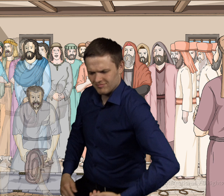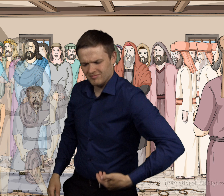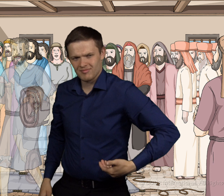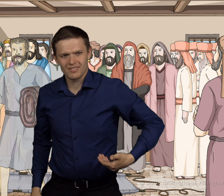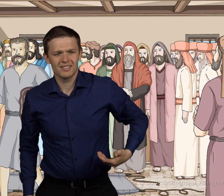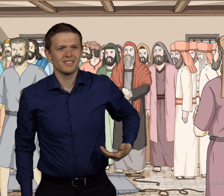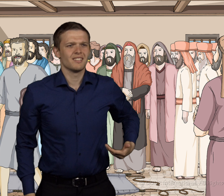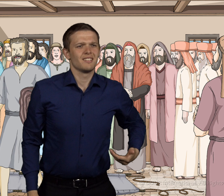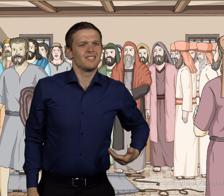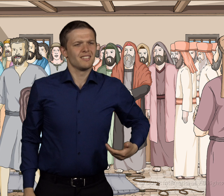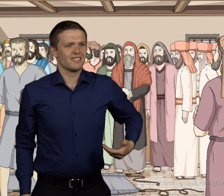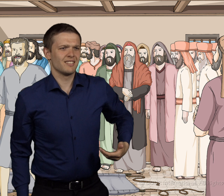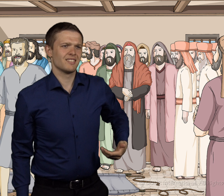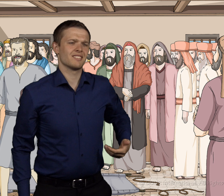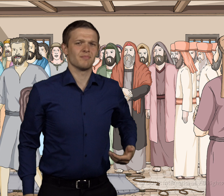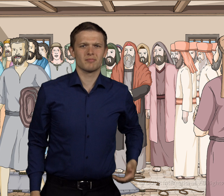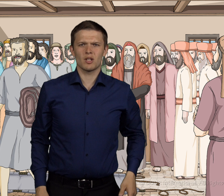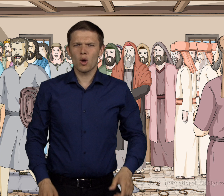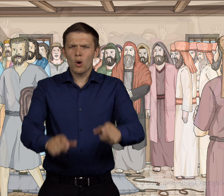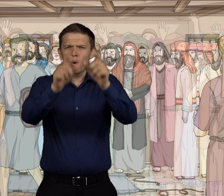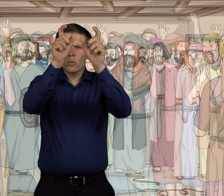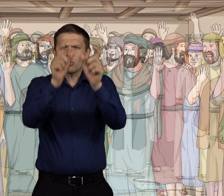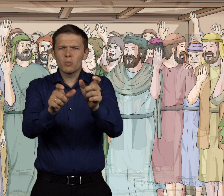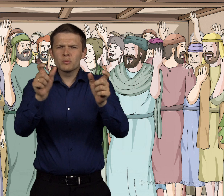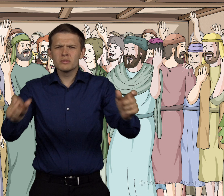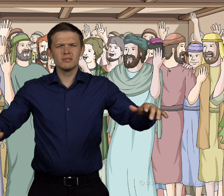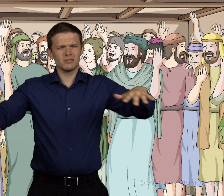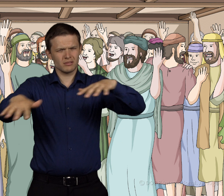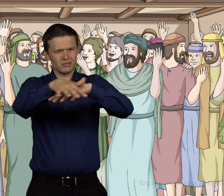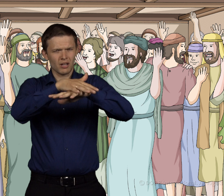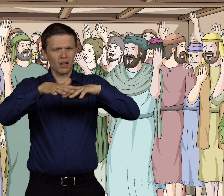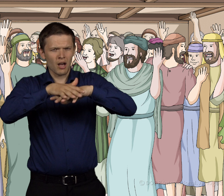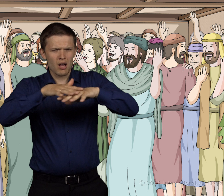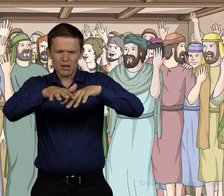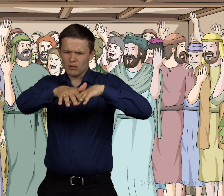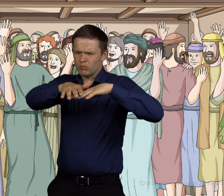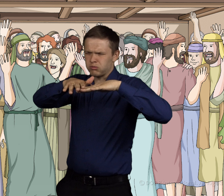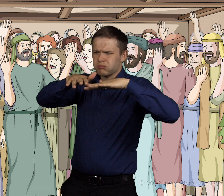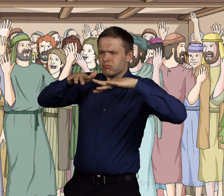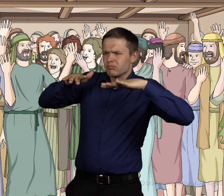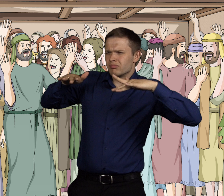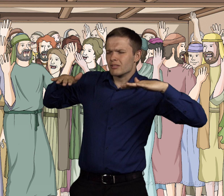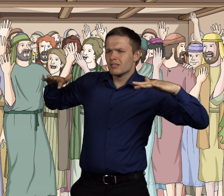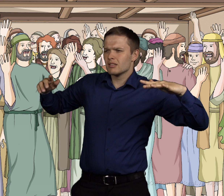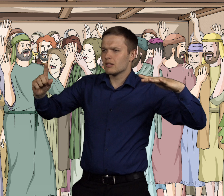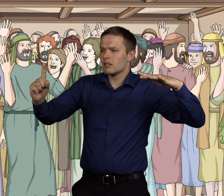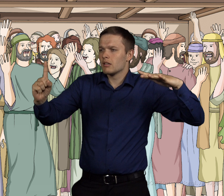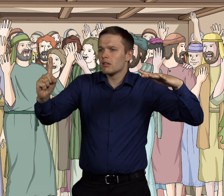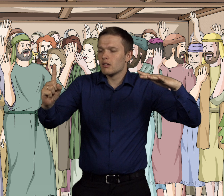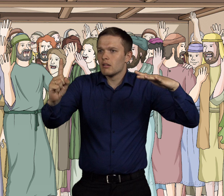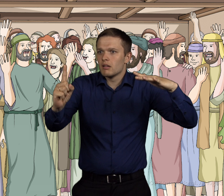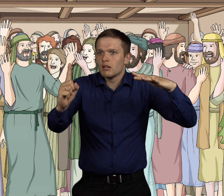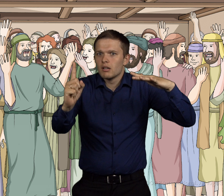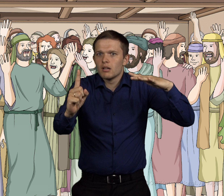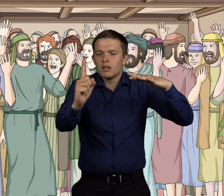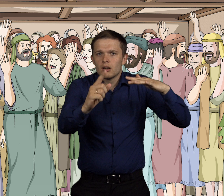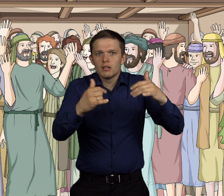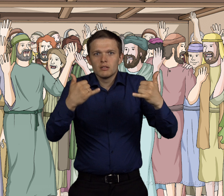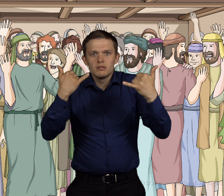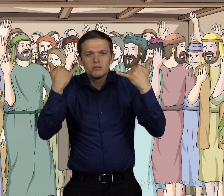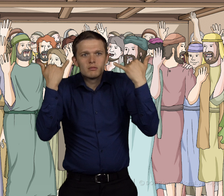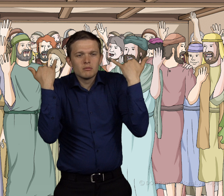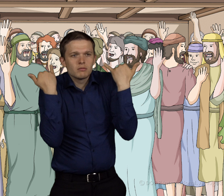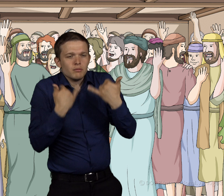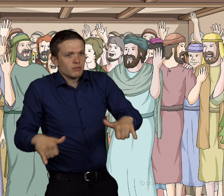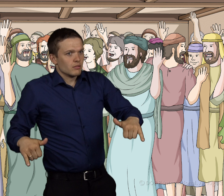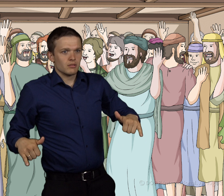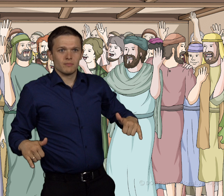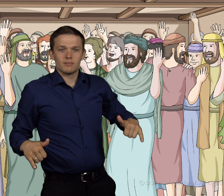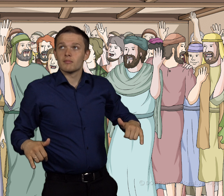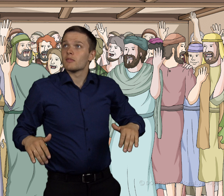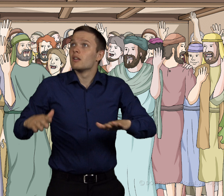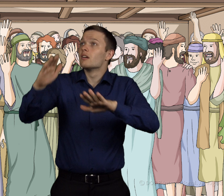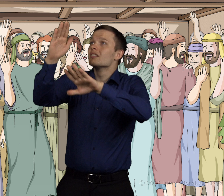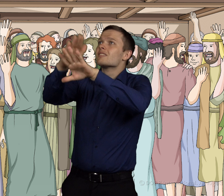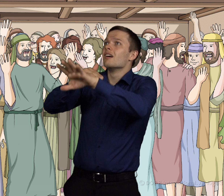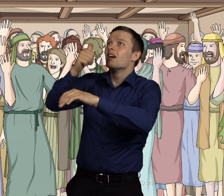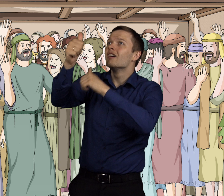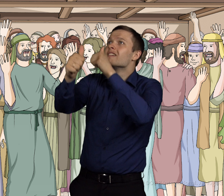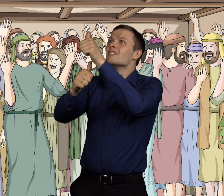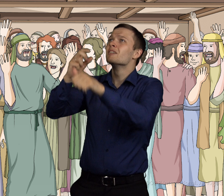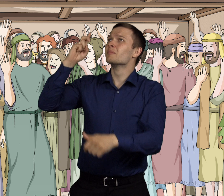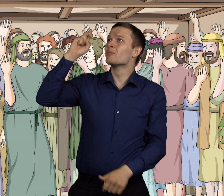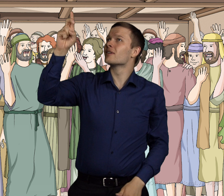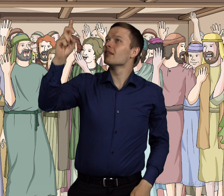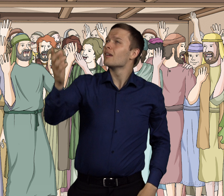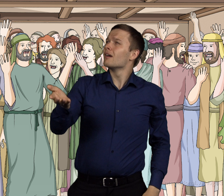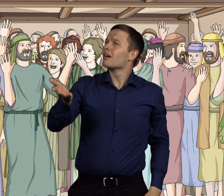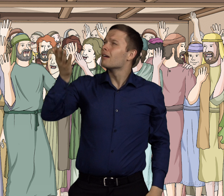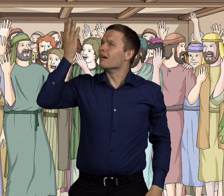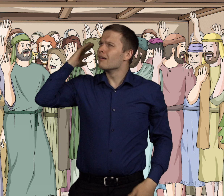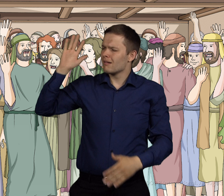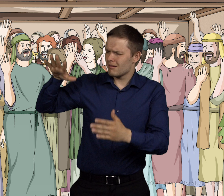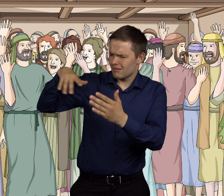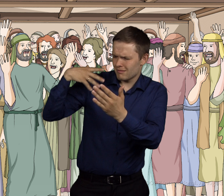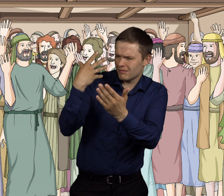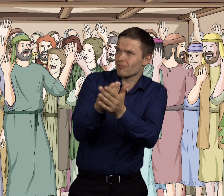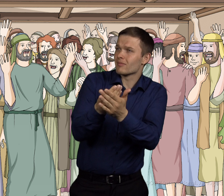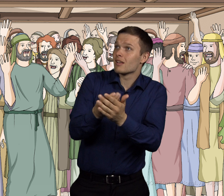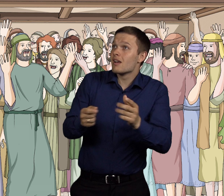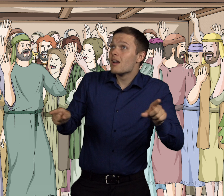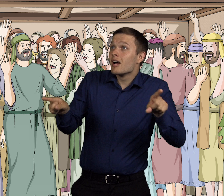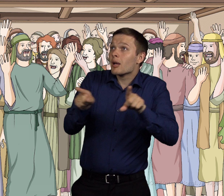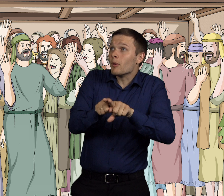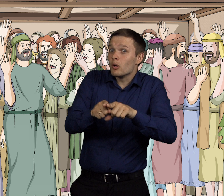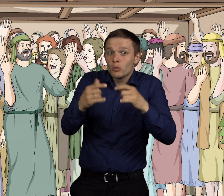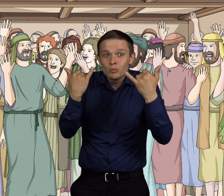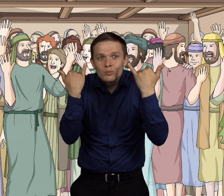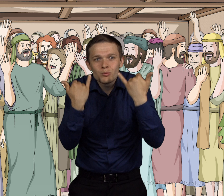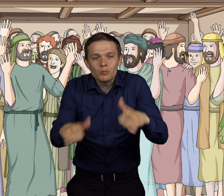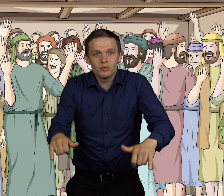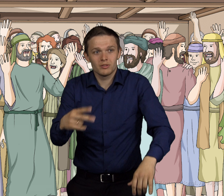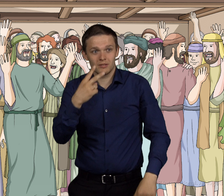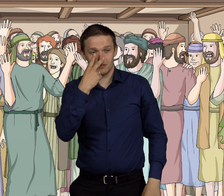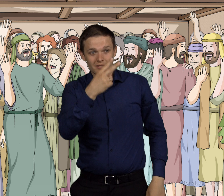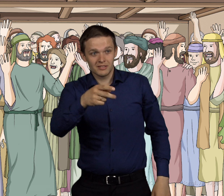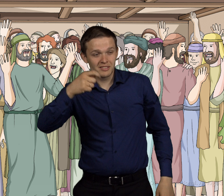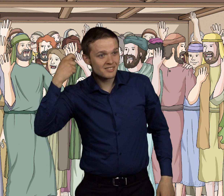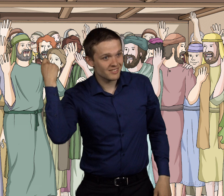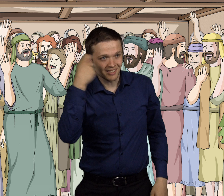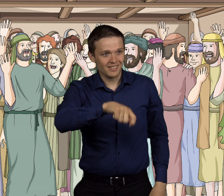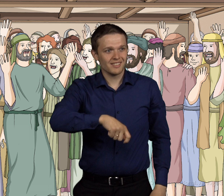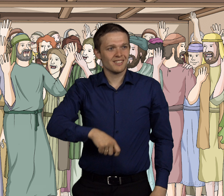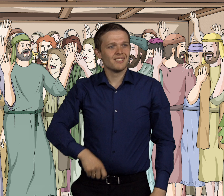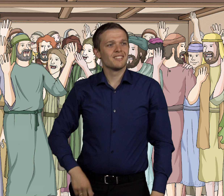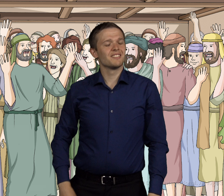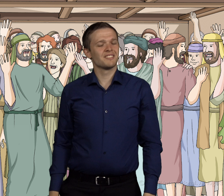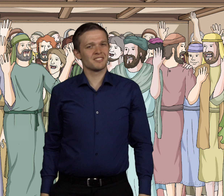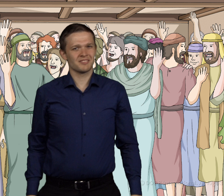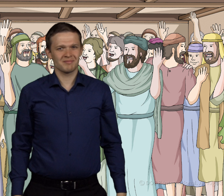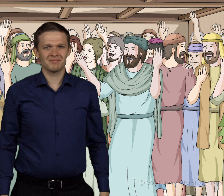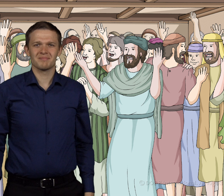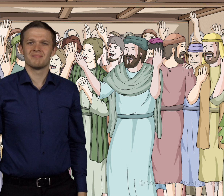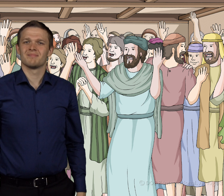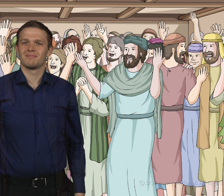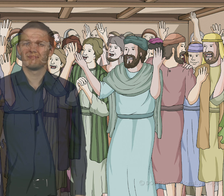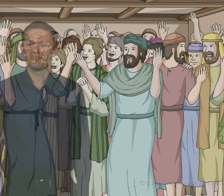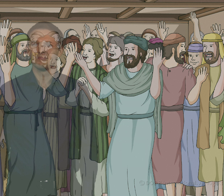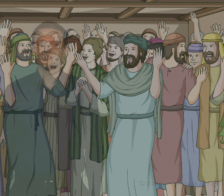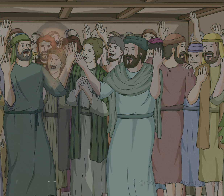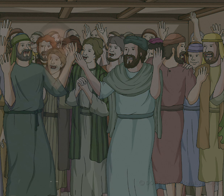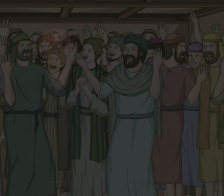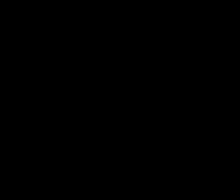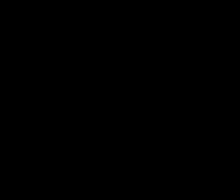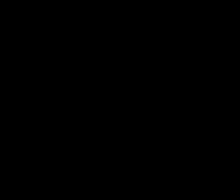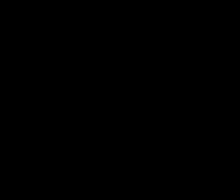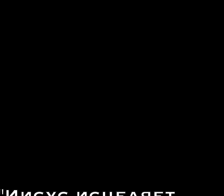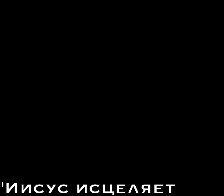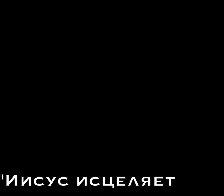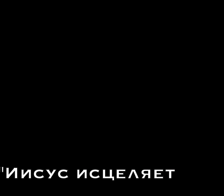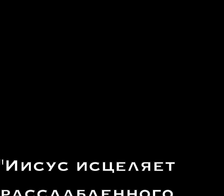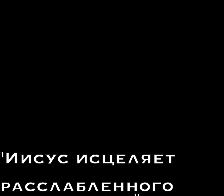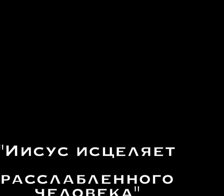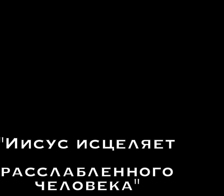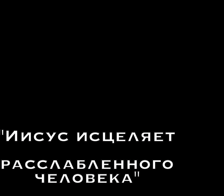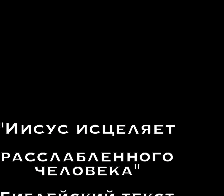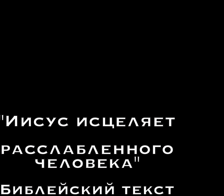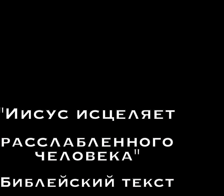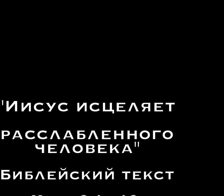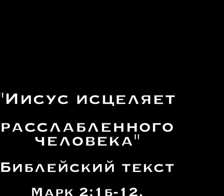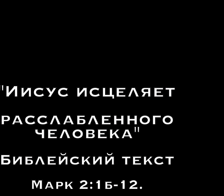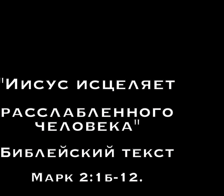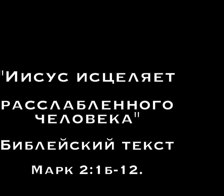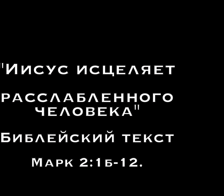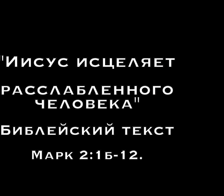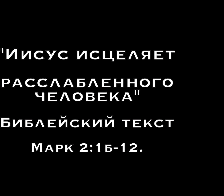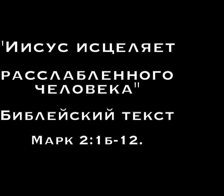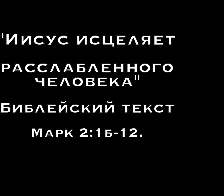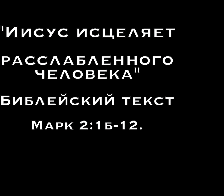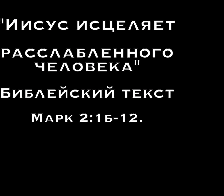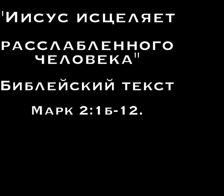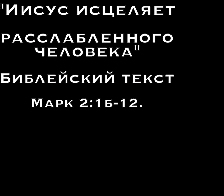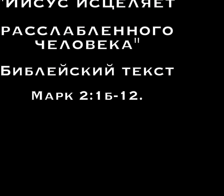As a result, they were all astounded and glorified God, saying, “We have never seen anything like this!”